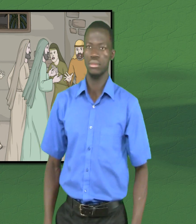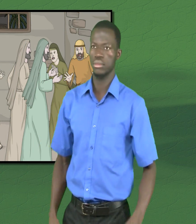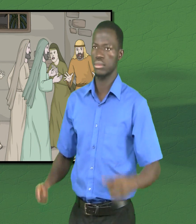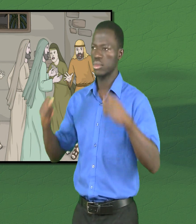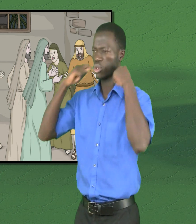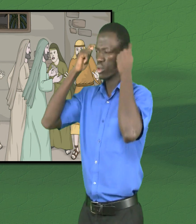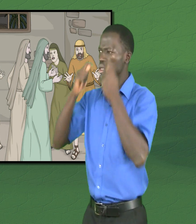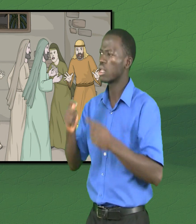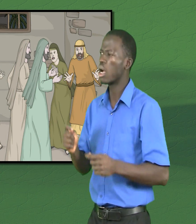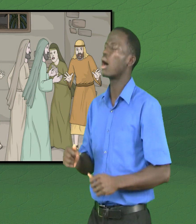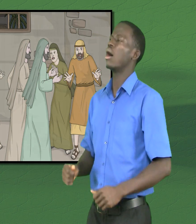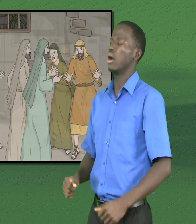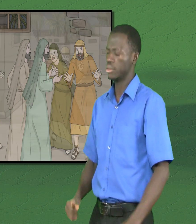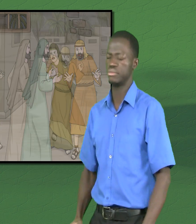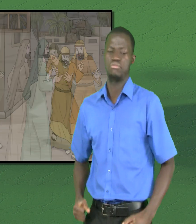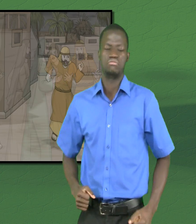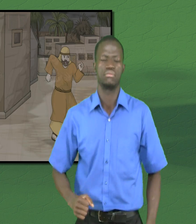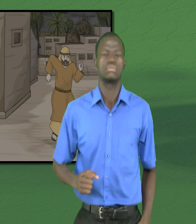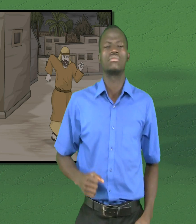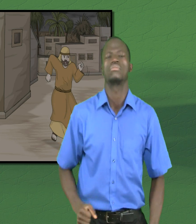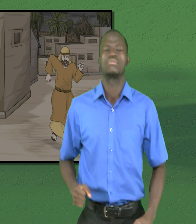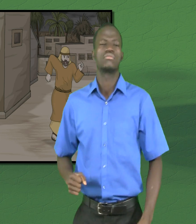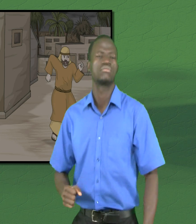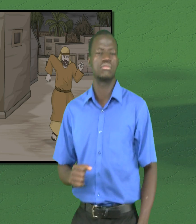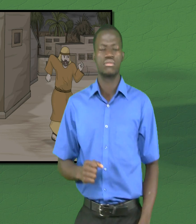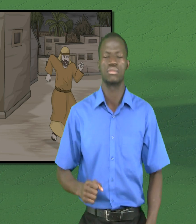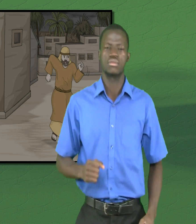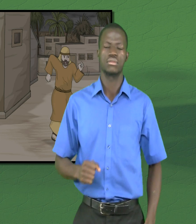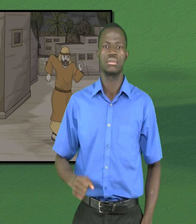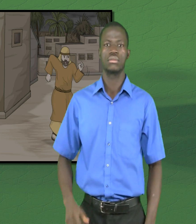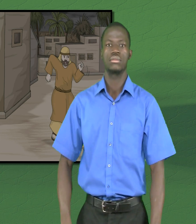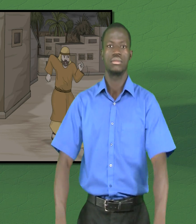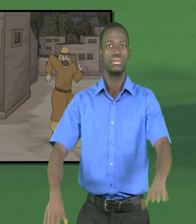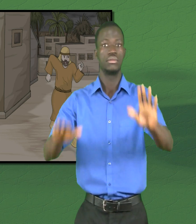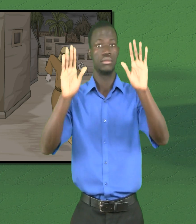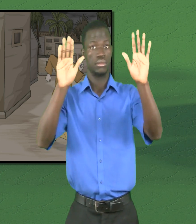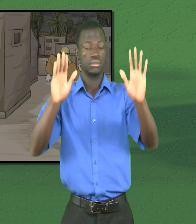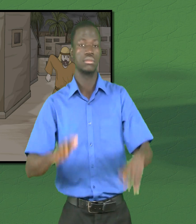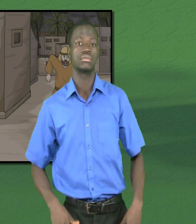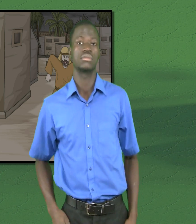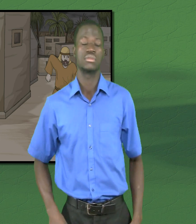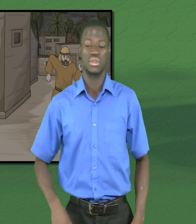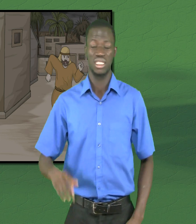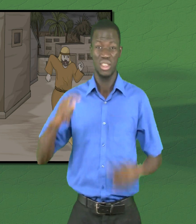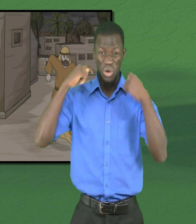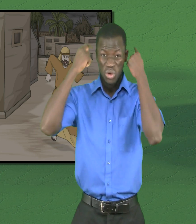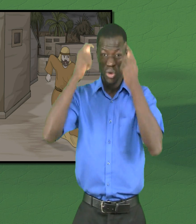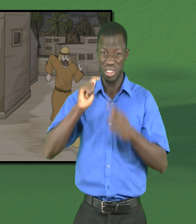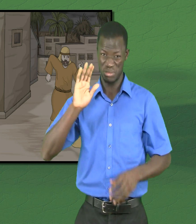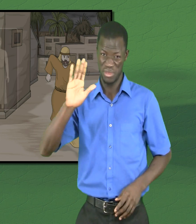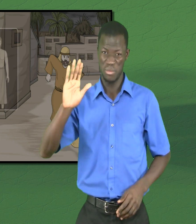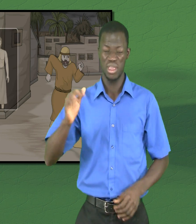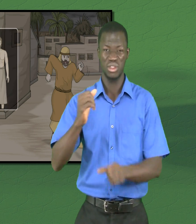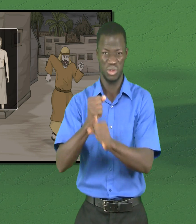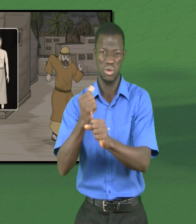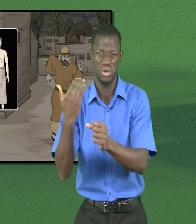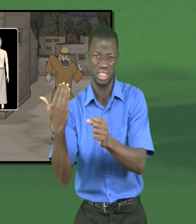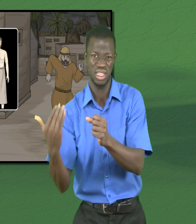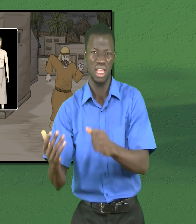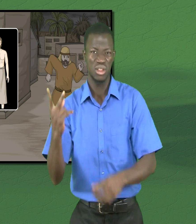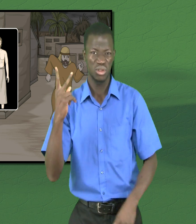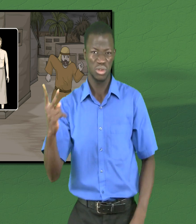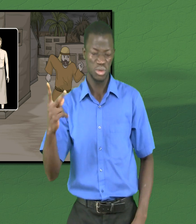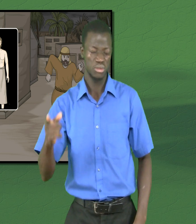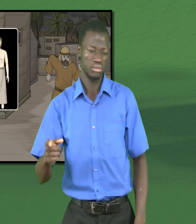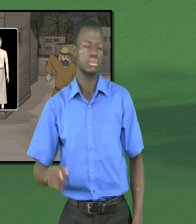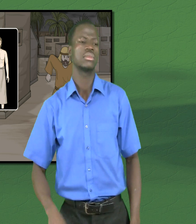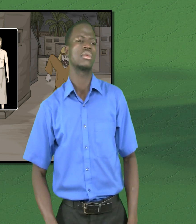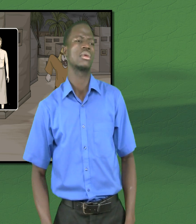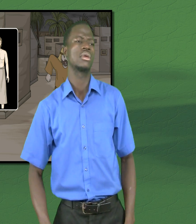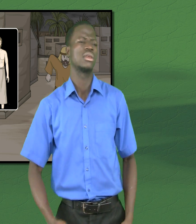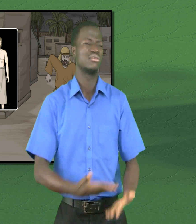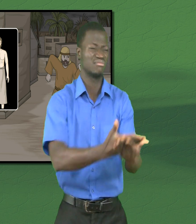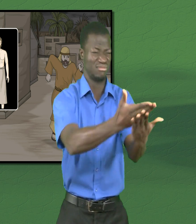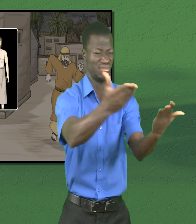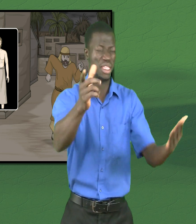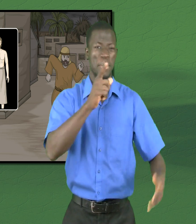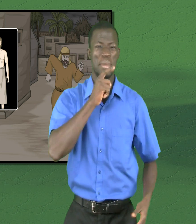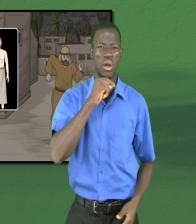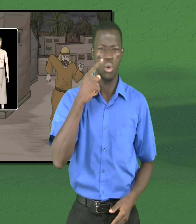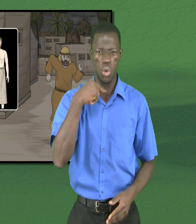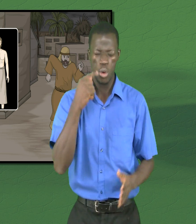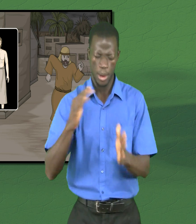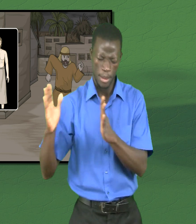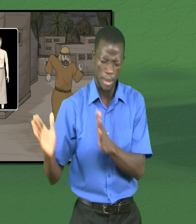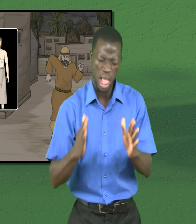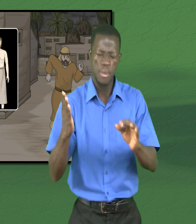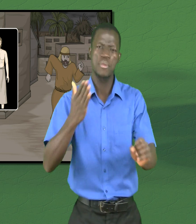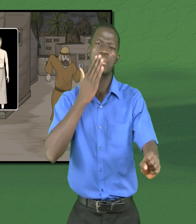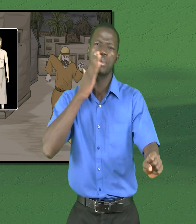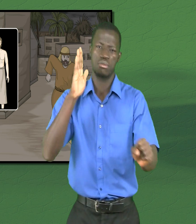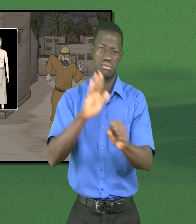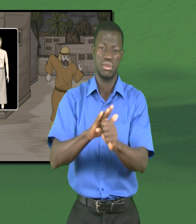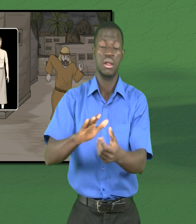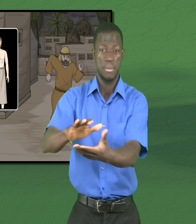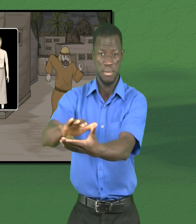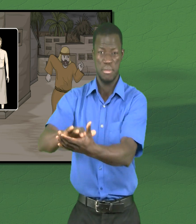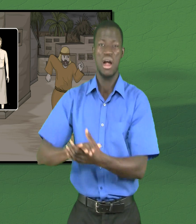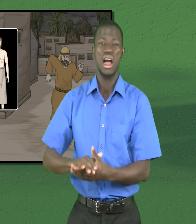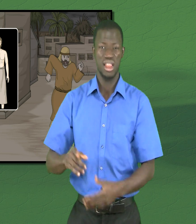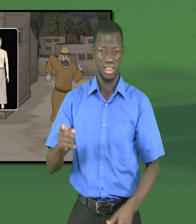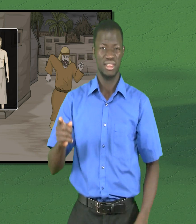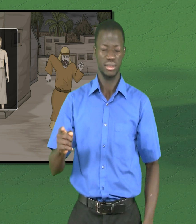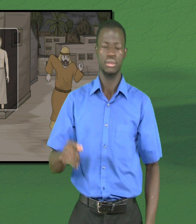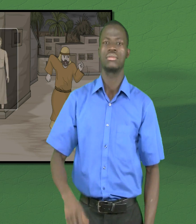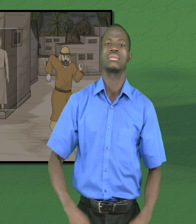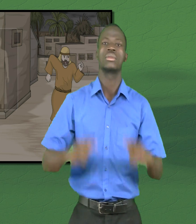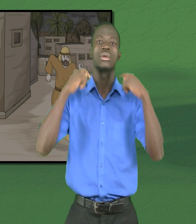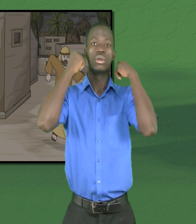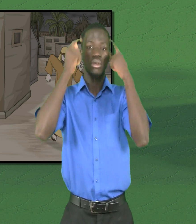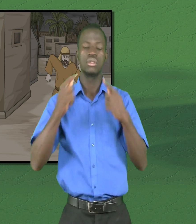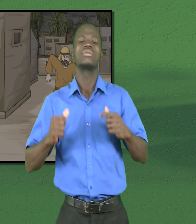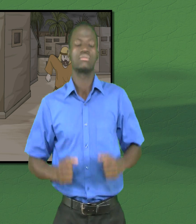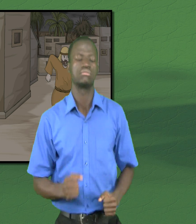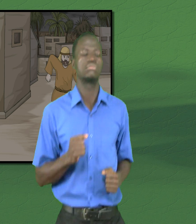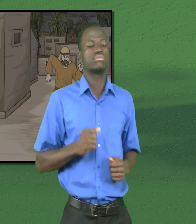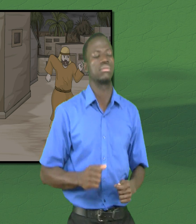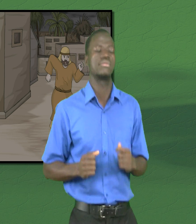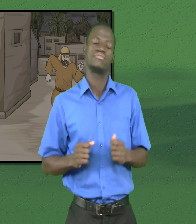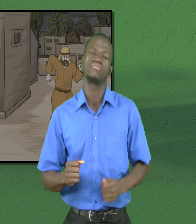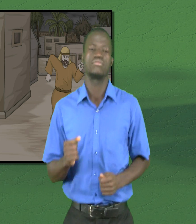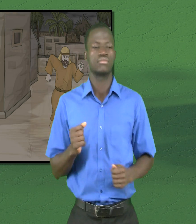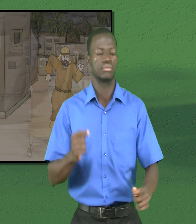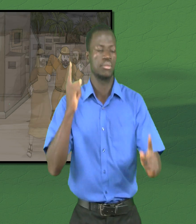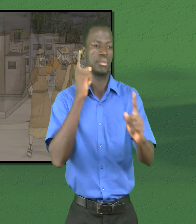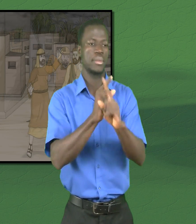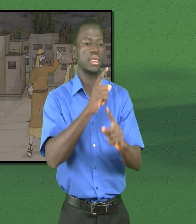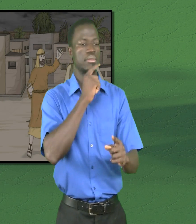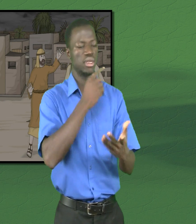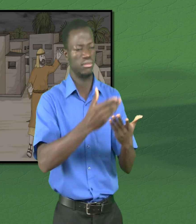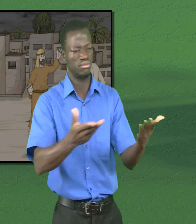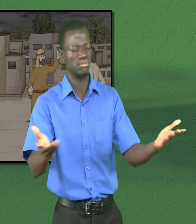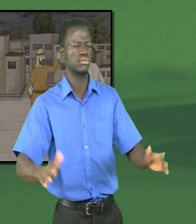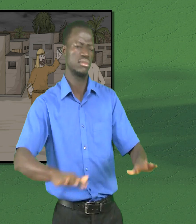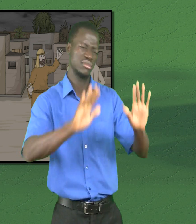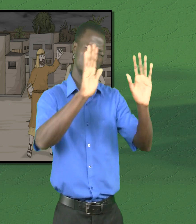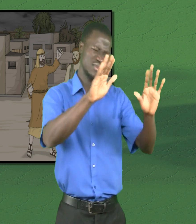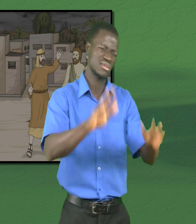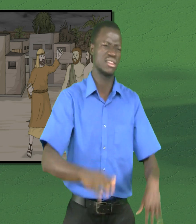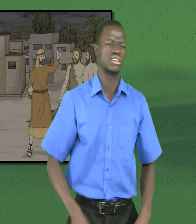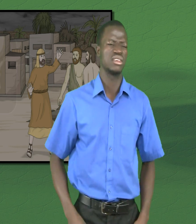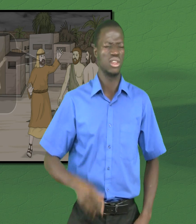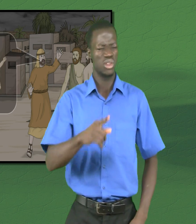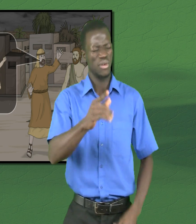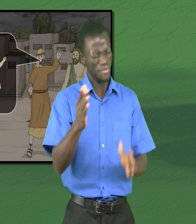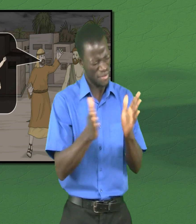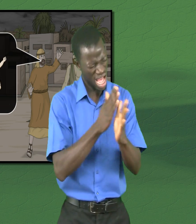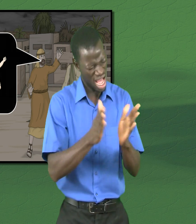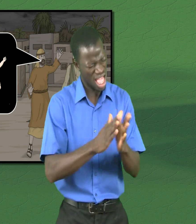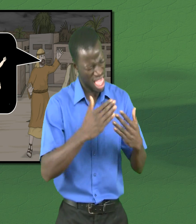So Lot went out and spoke to the sons-in-law who were pledged in marriage to his daughters. “Get up,” he said.